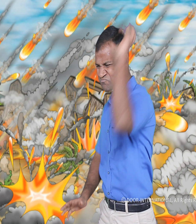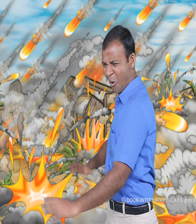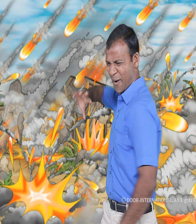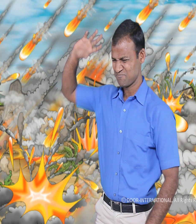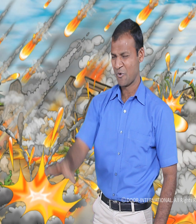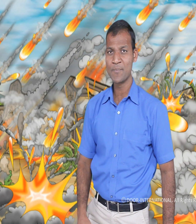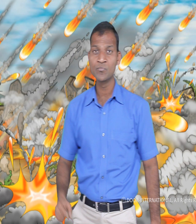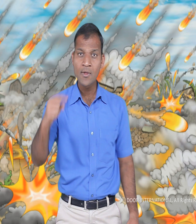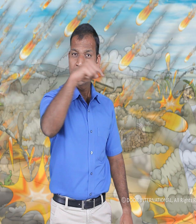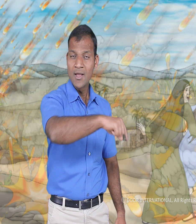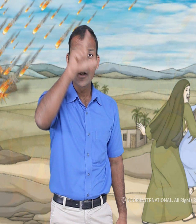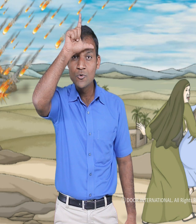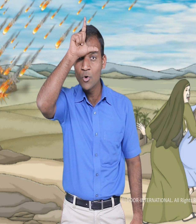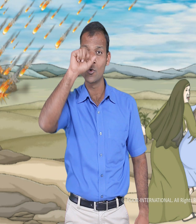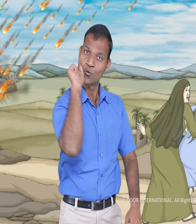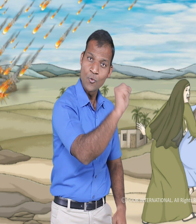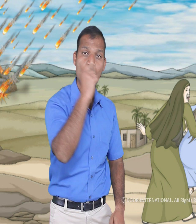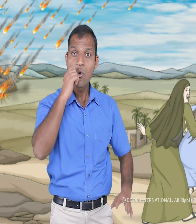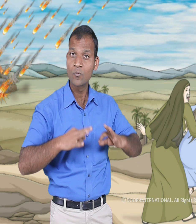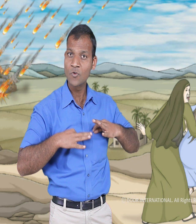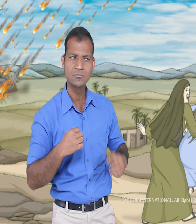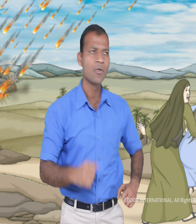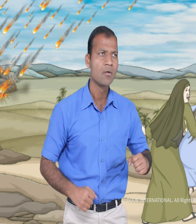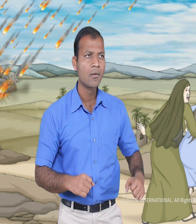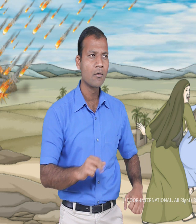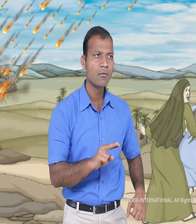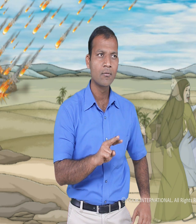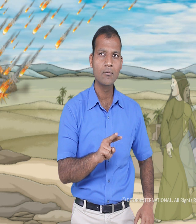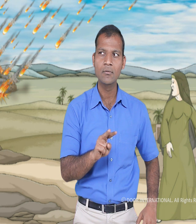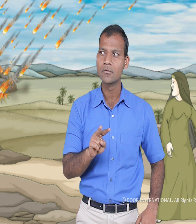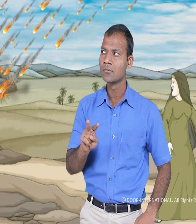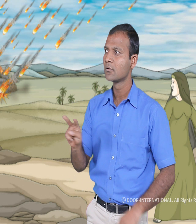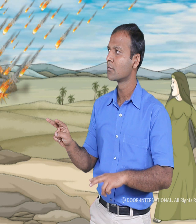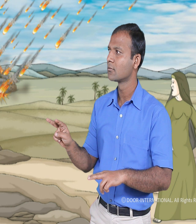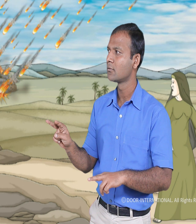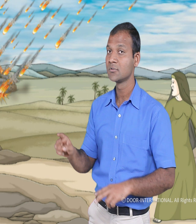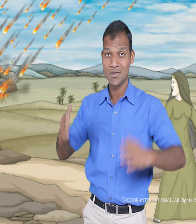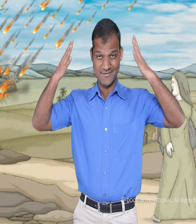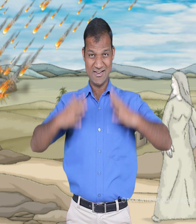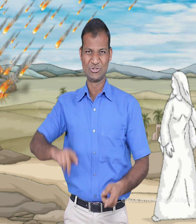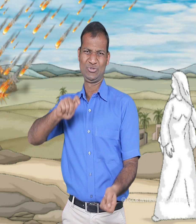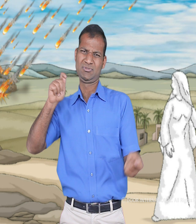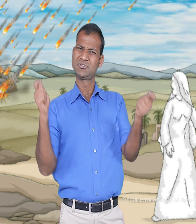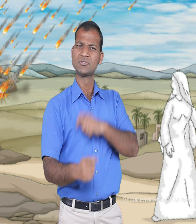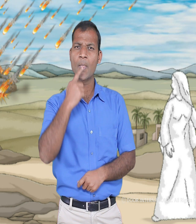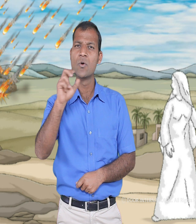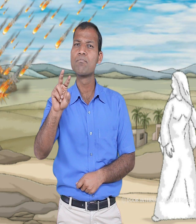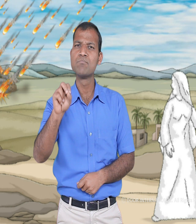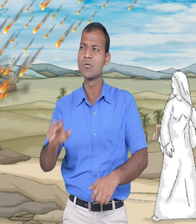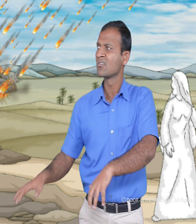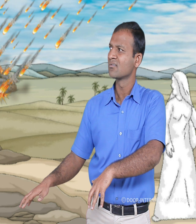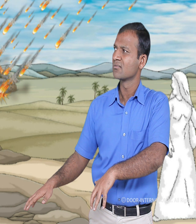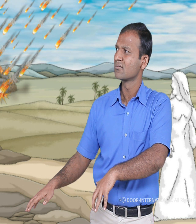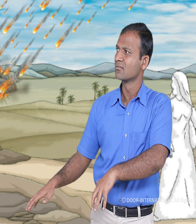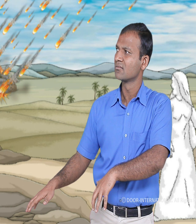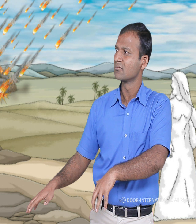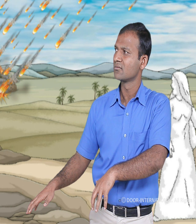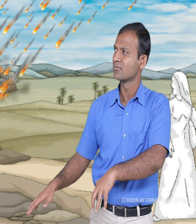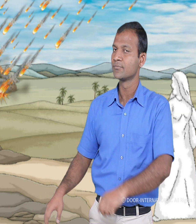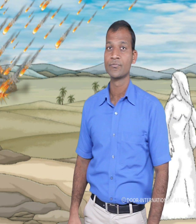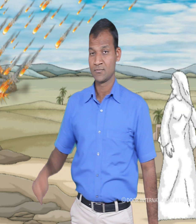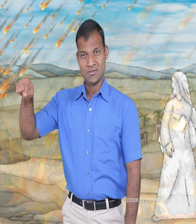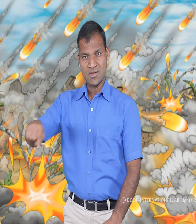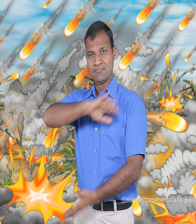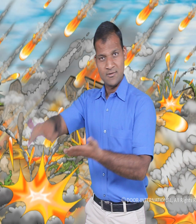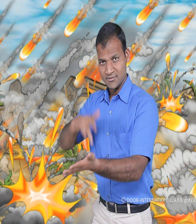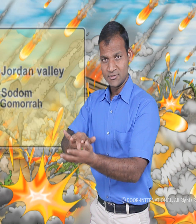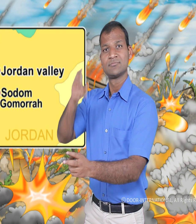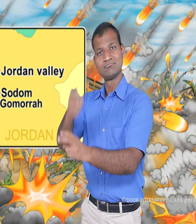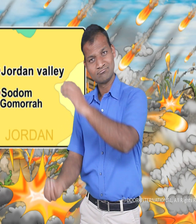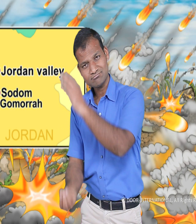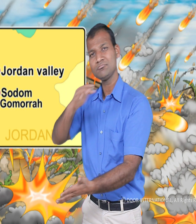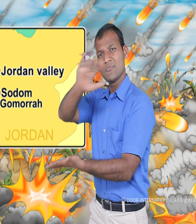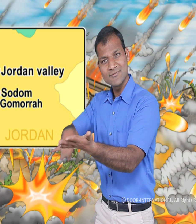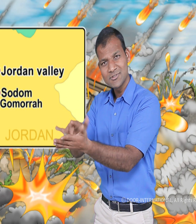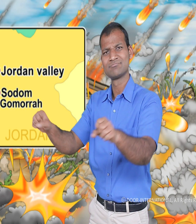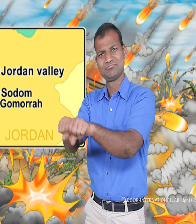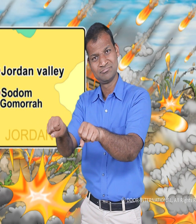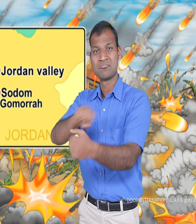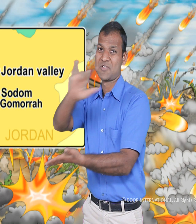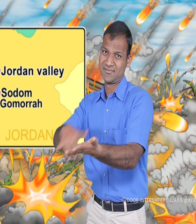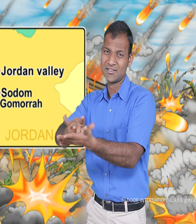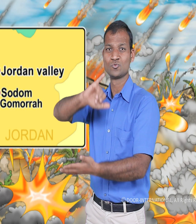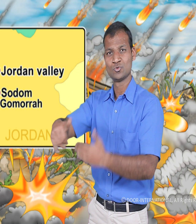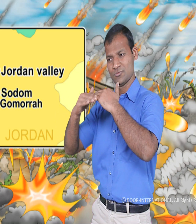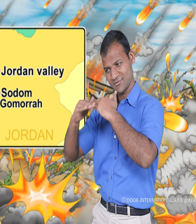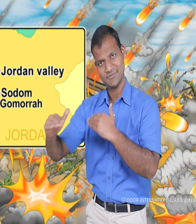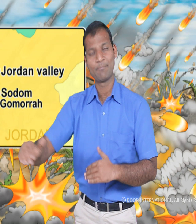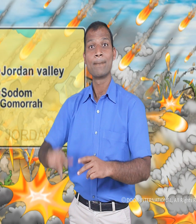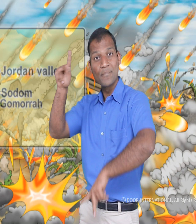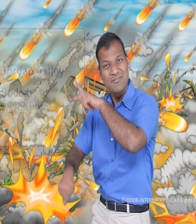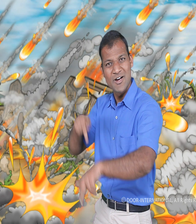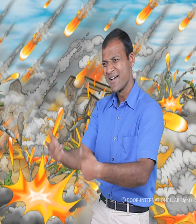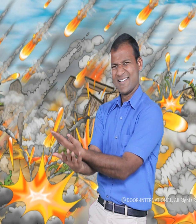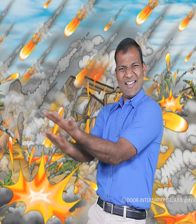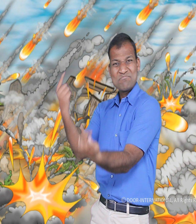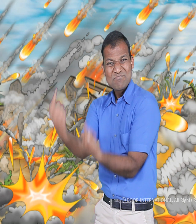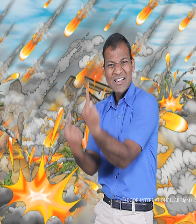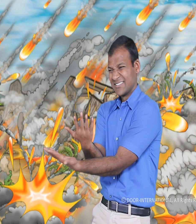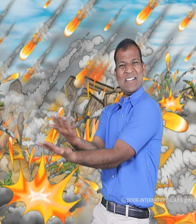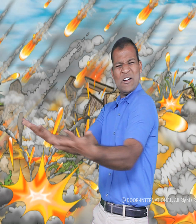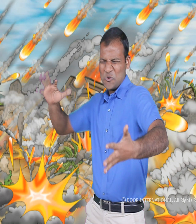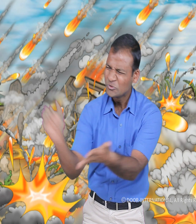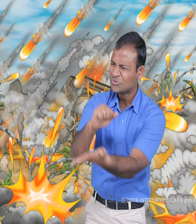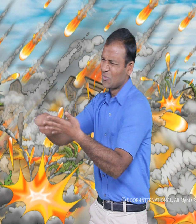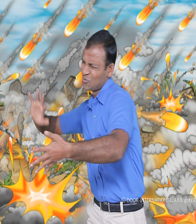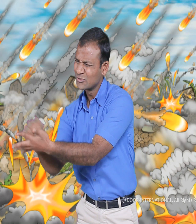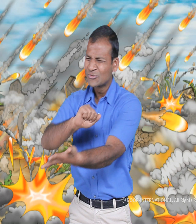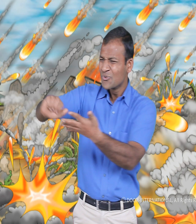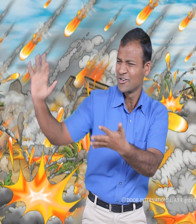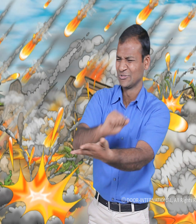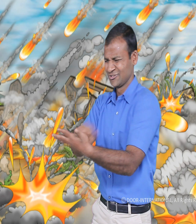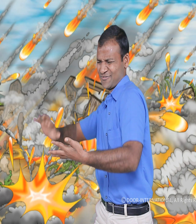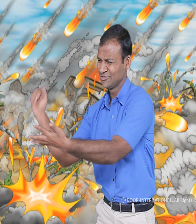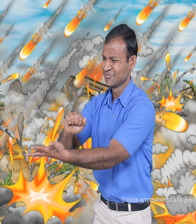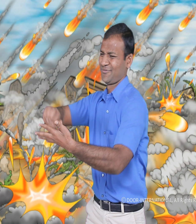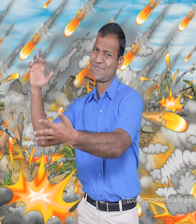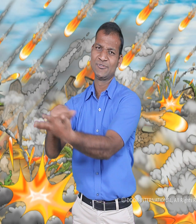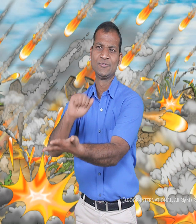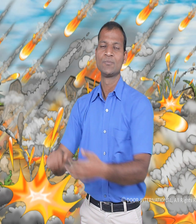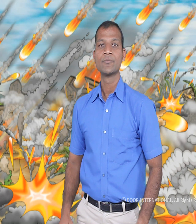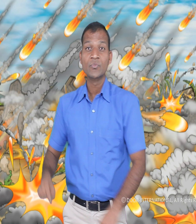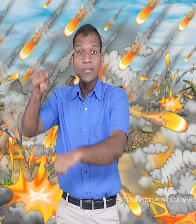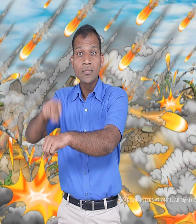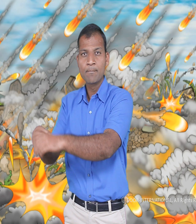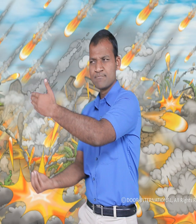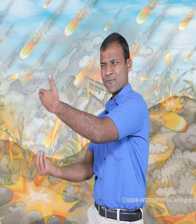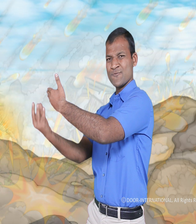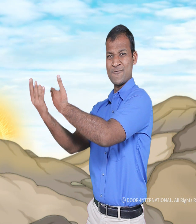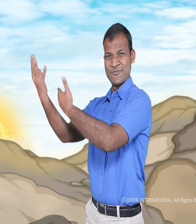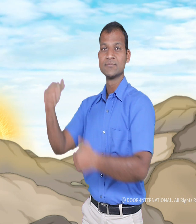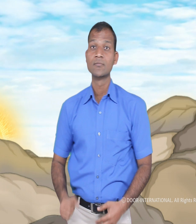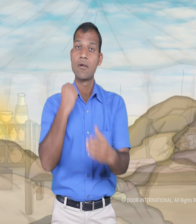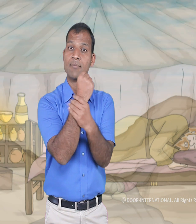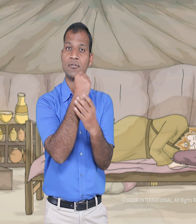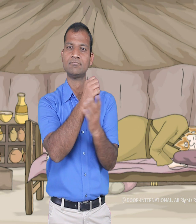But Lot’s wife looked back, and she became a pillar of salt.